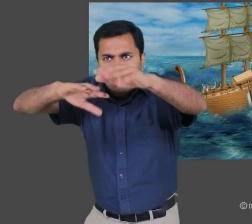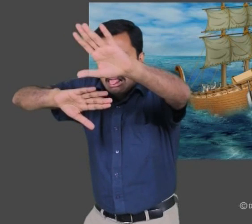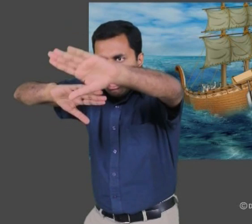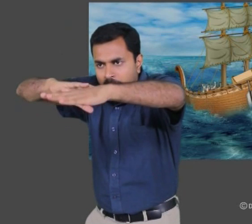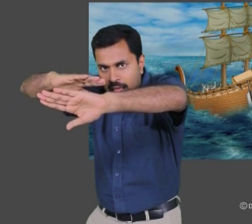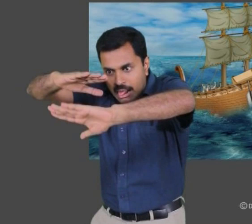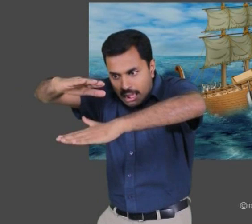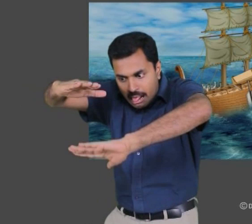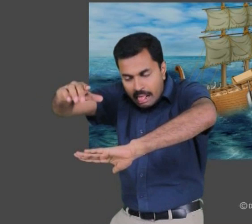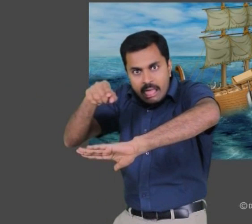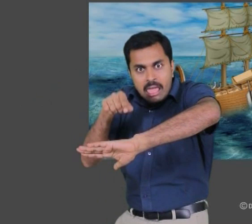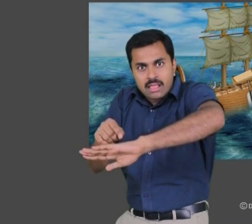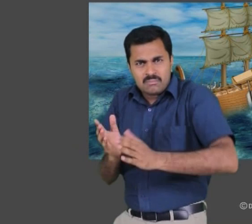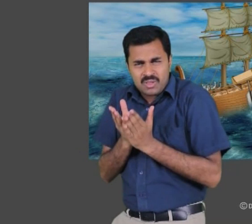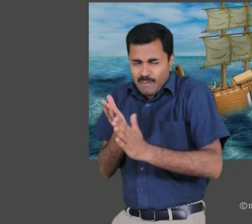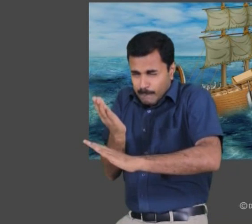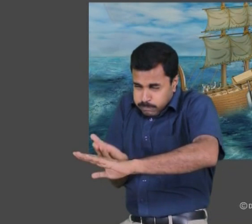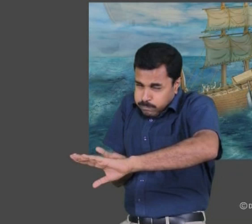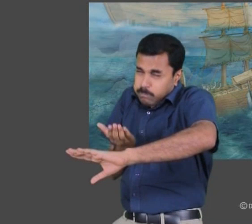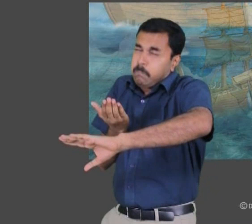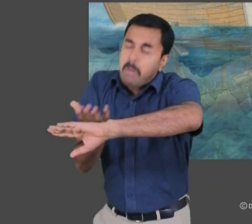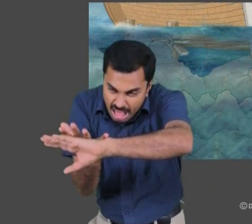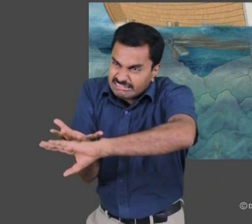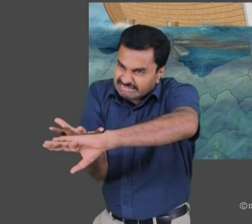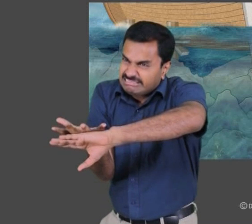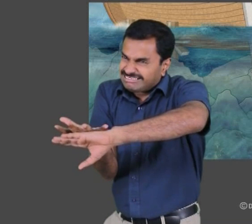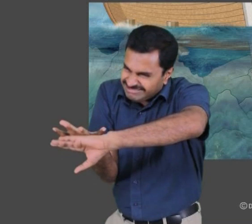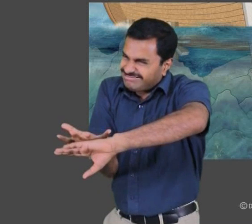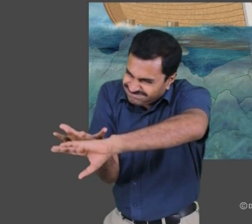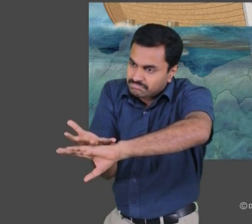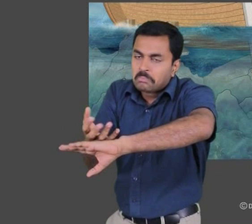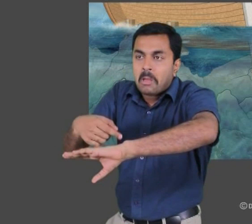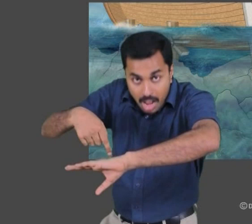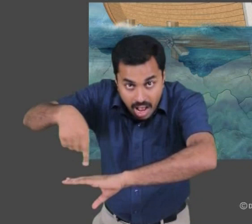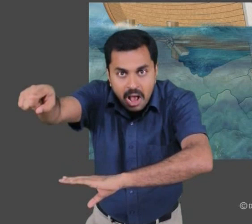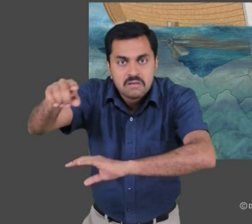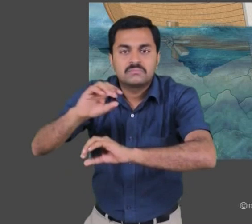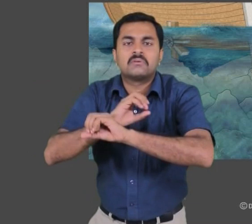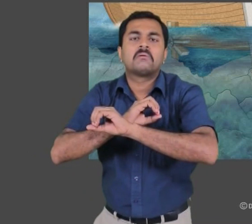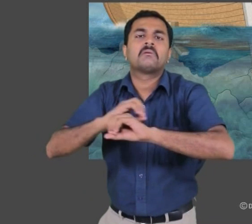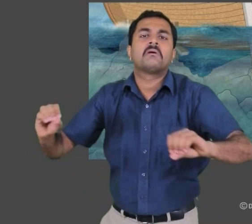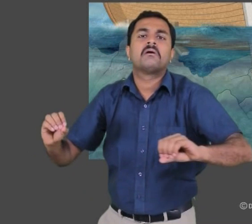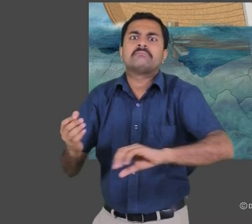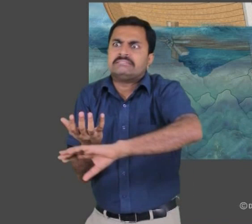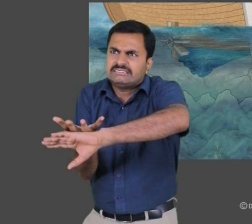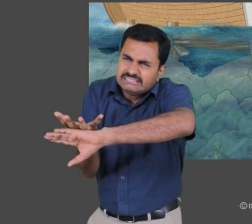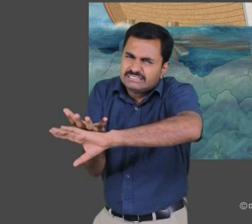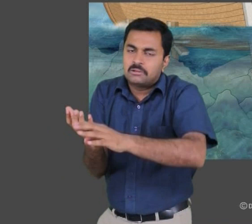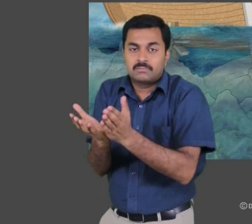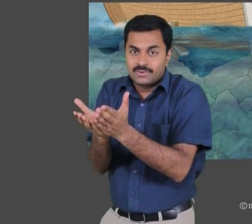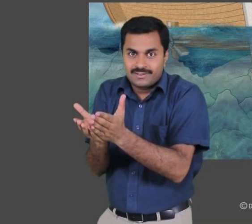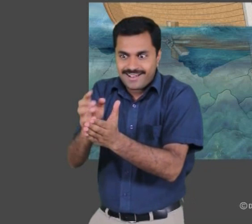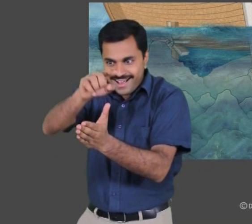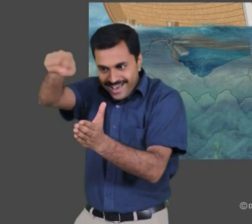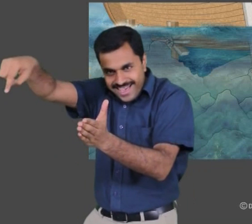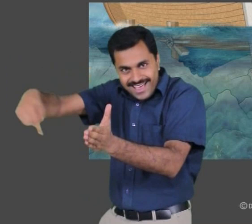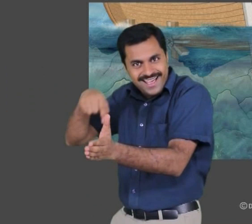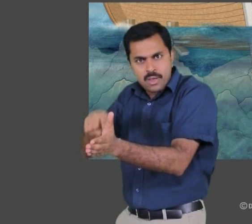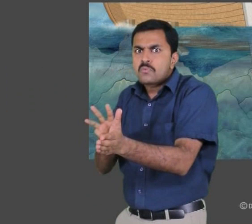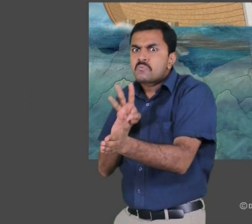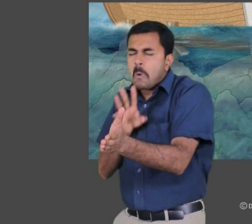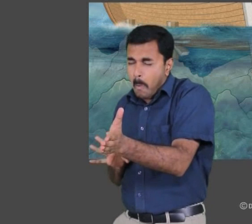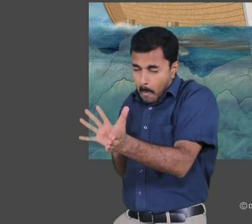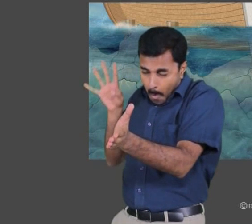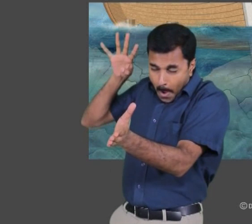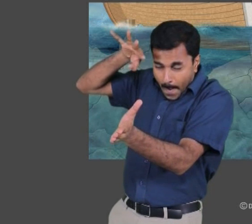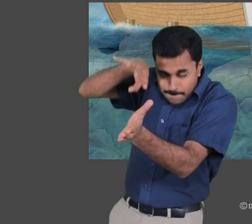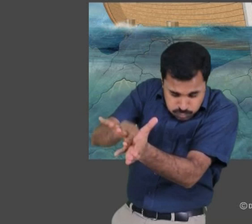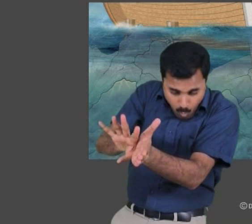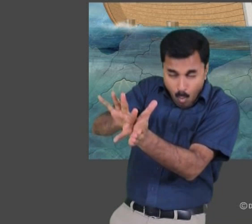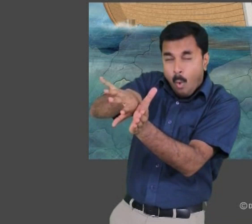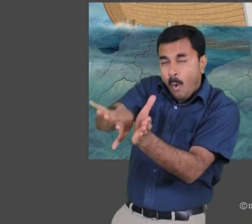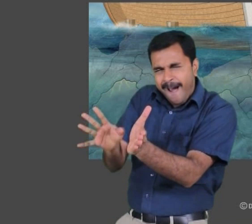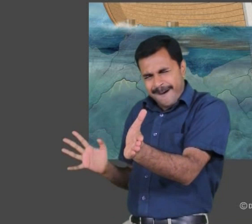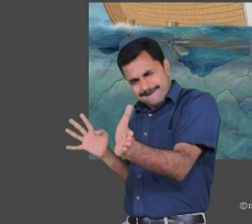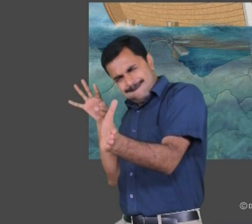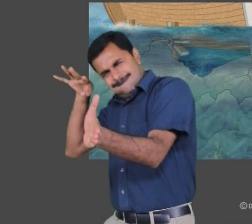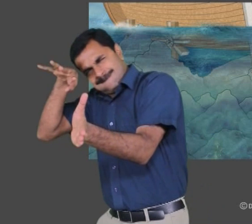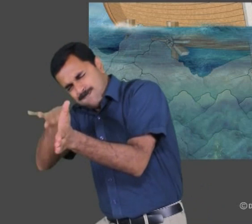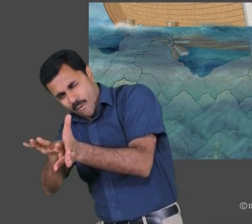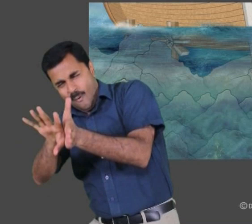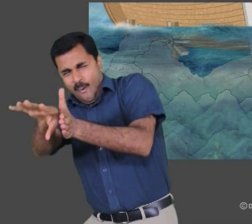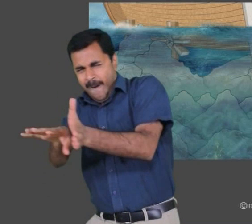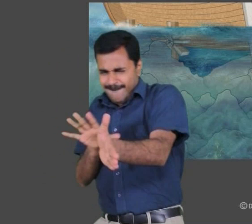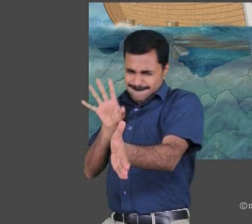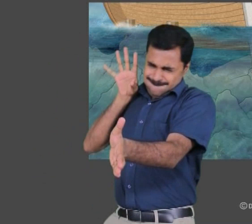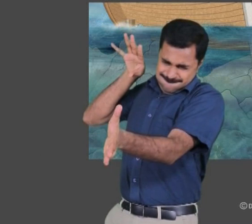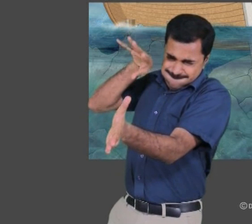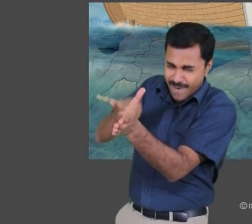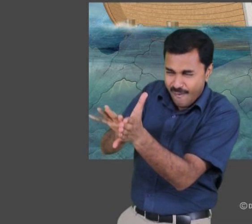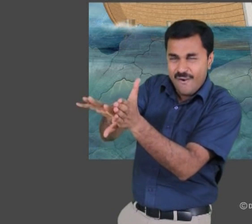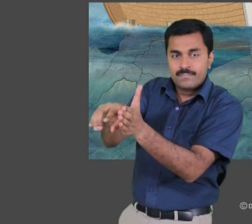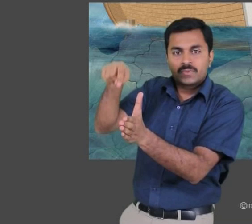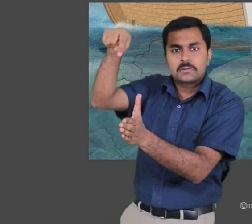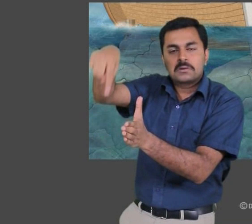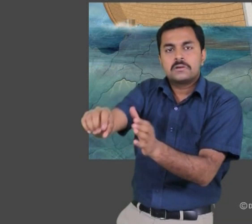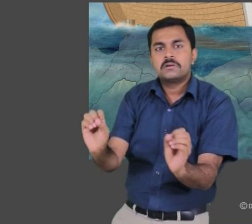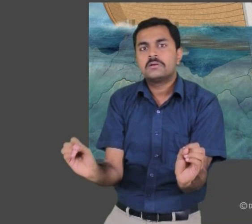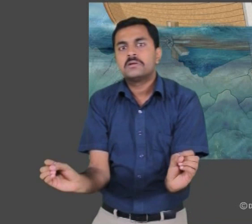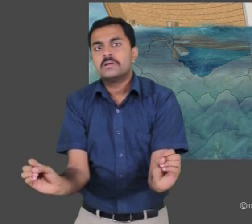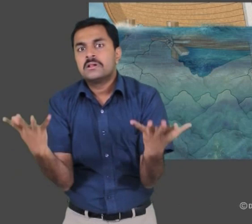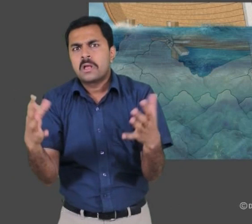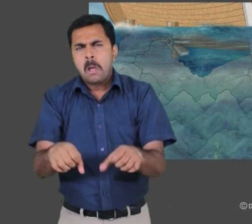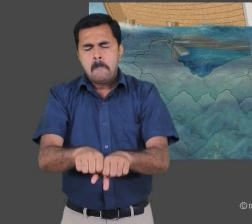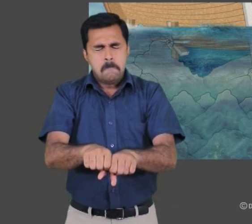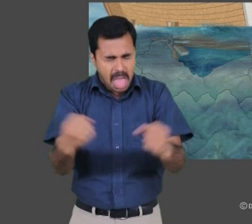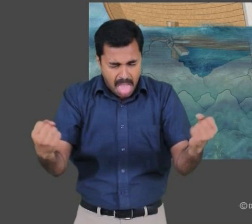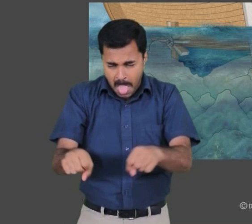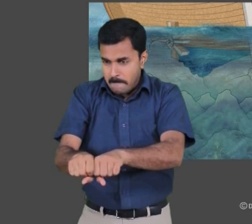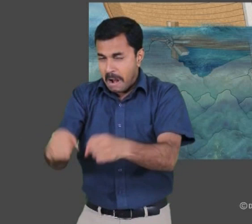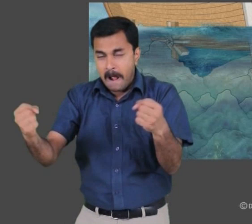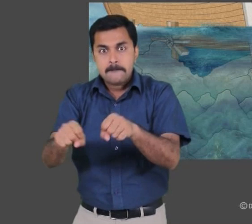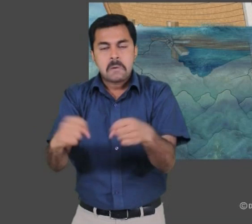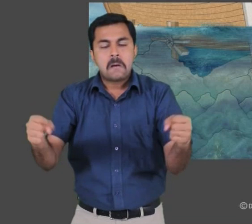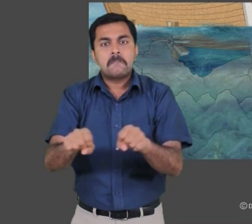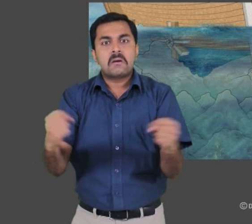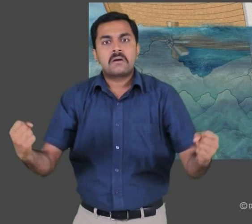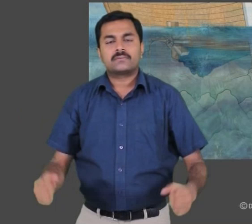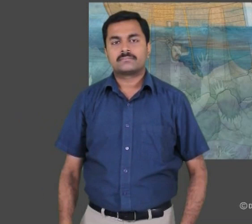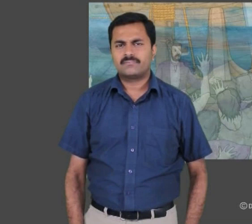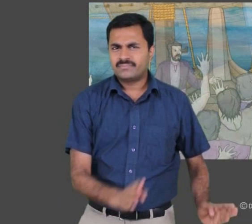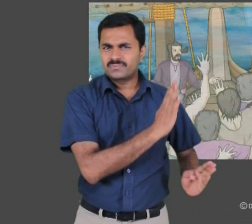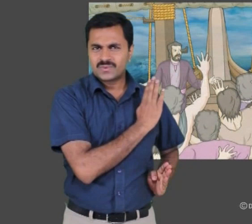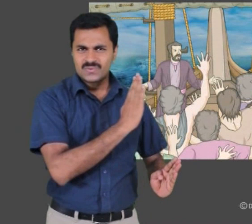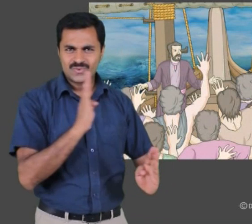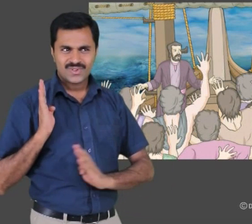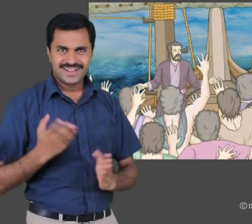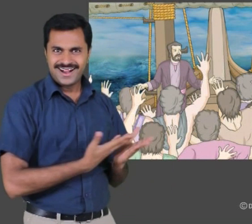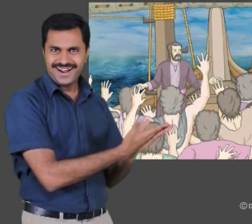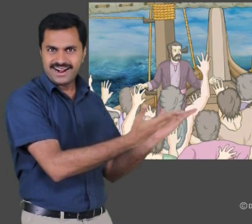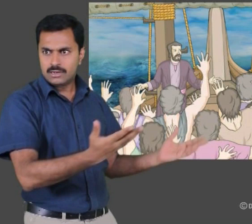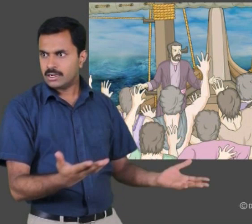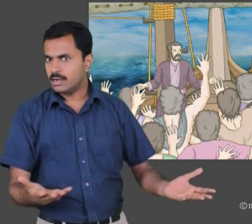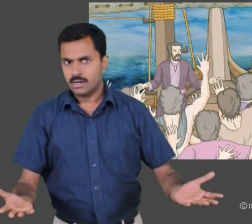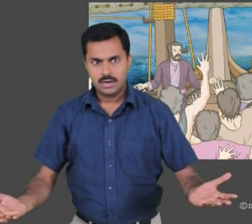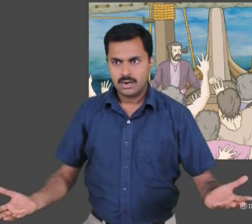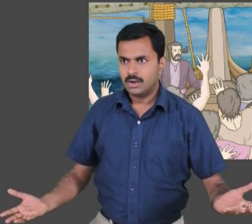The bow stuck fast and would not move, and the stern was being broken up by the pounding of the waves.